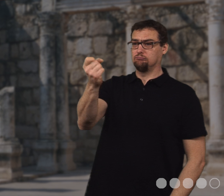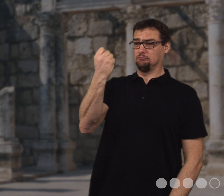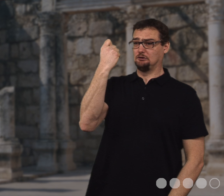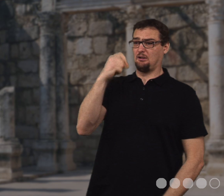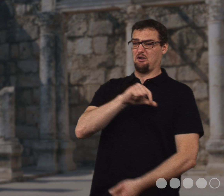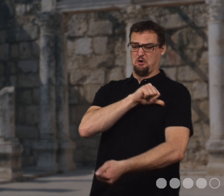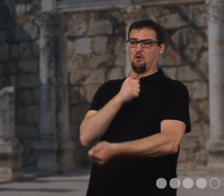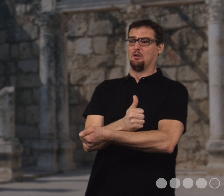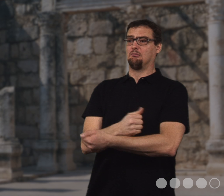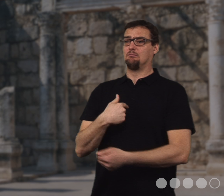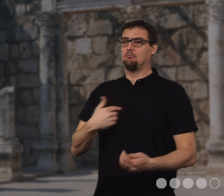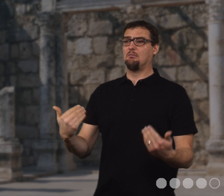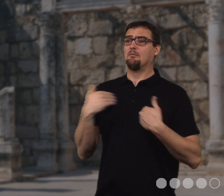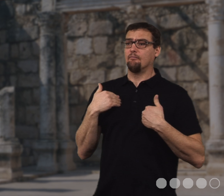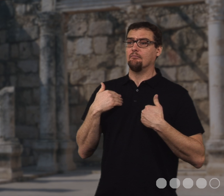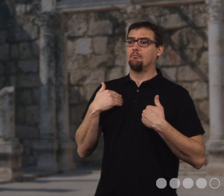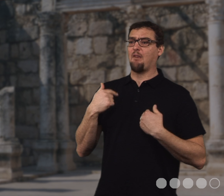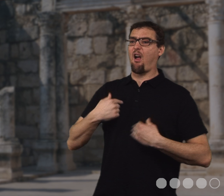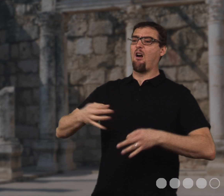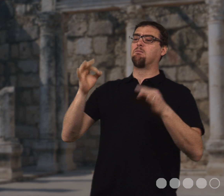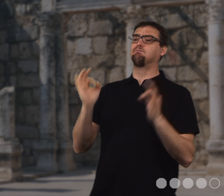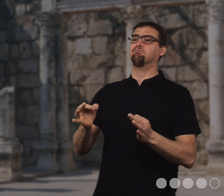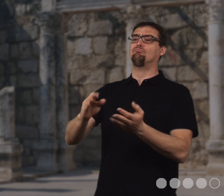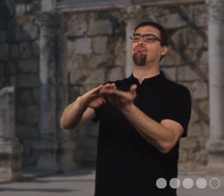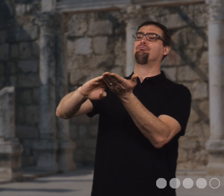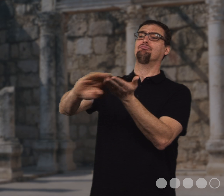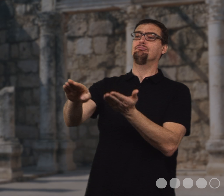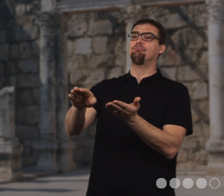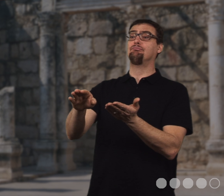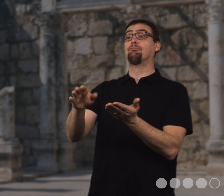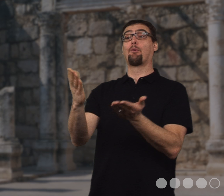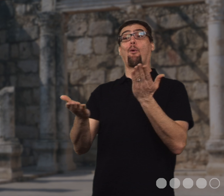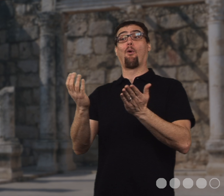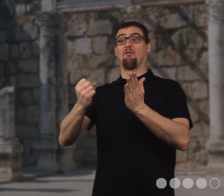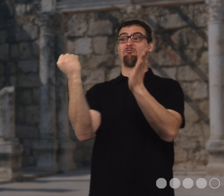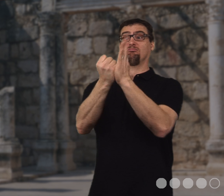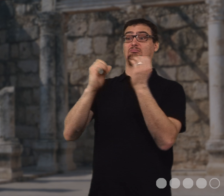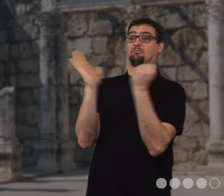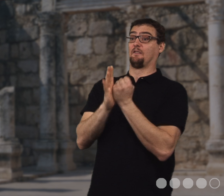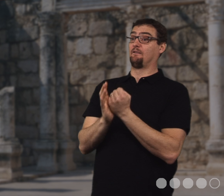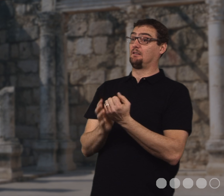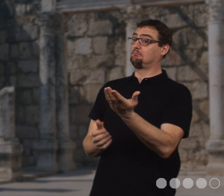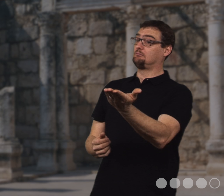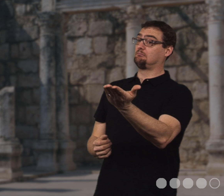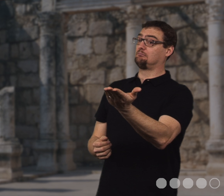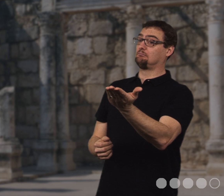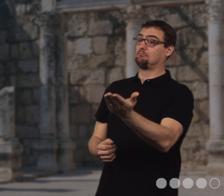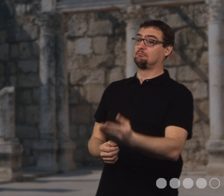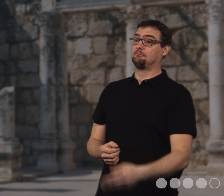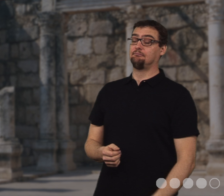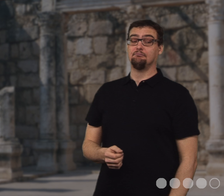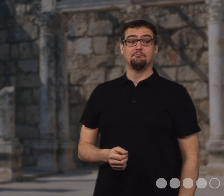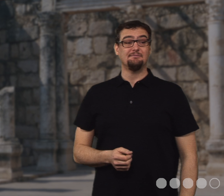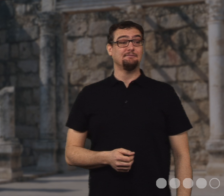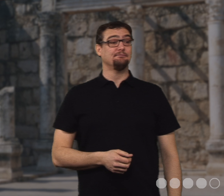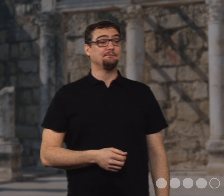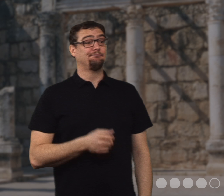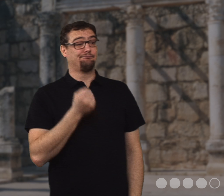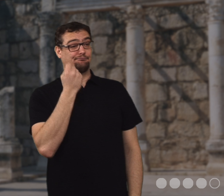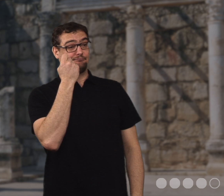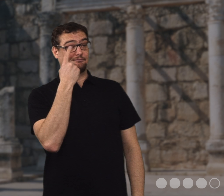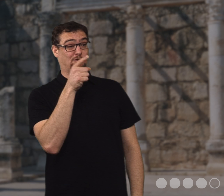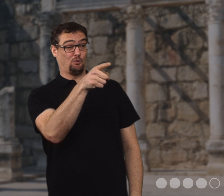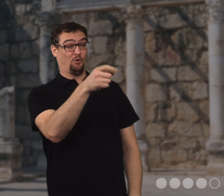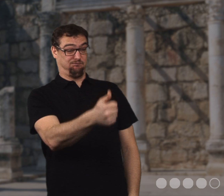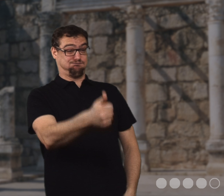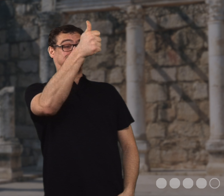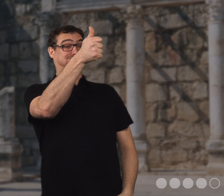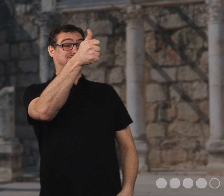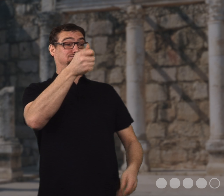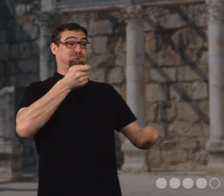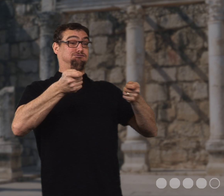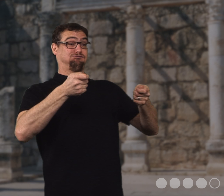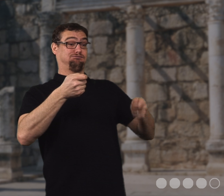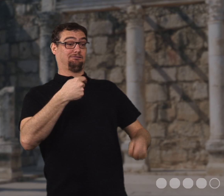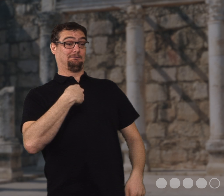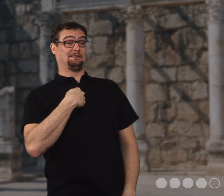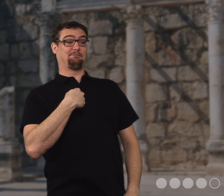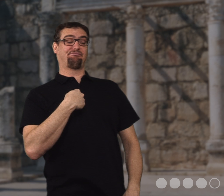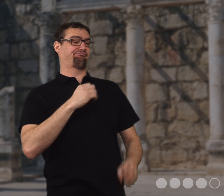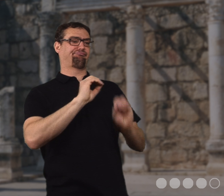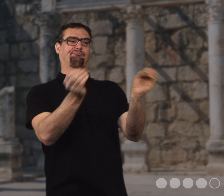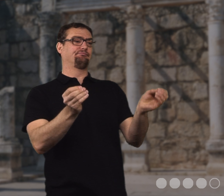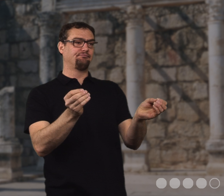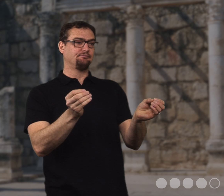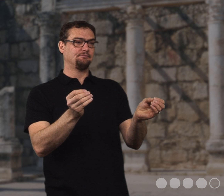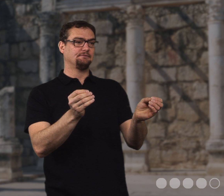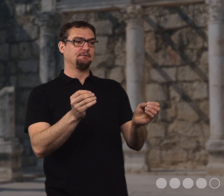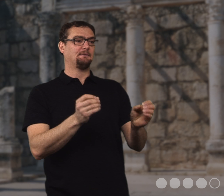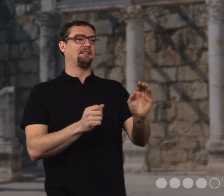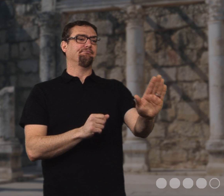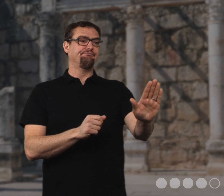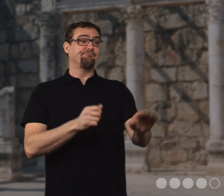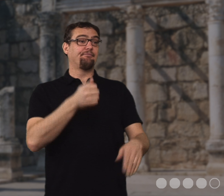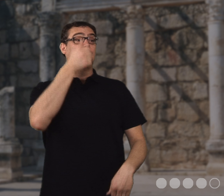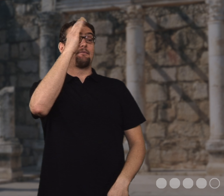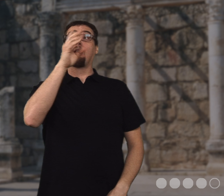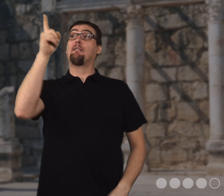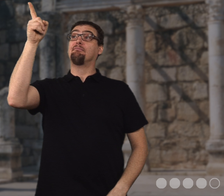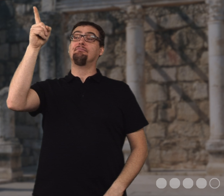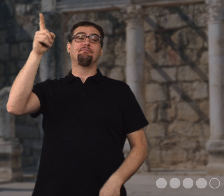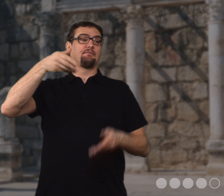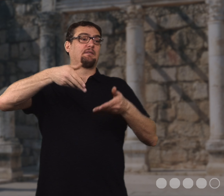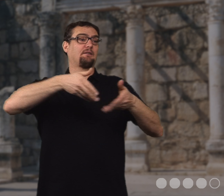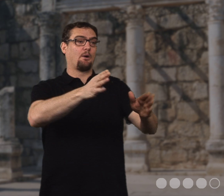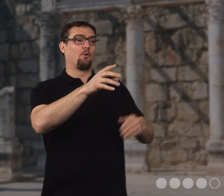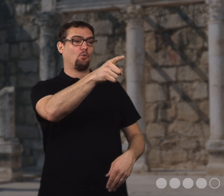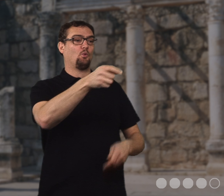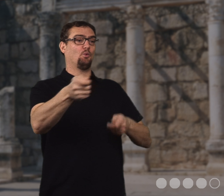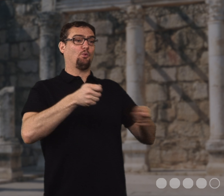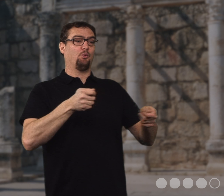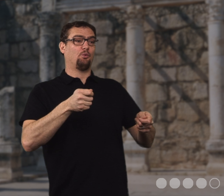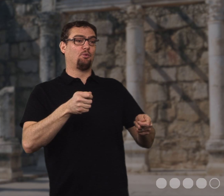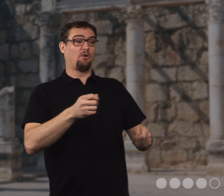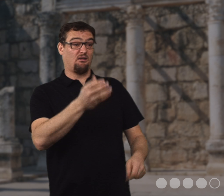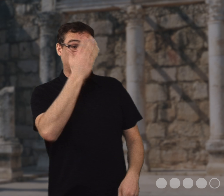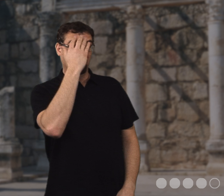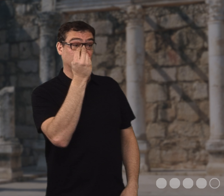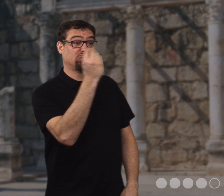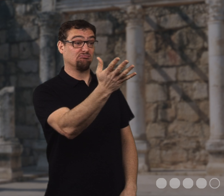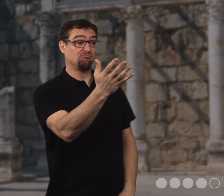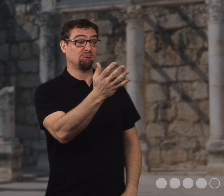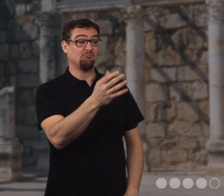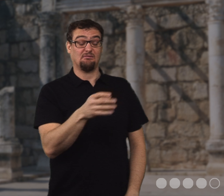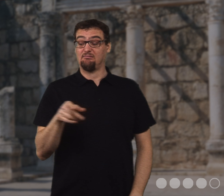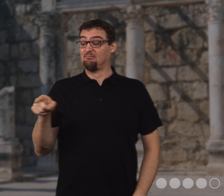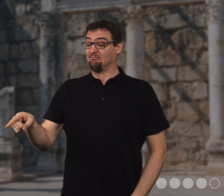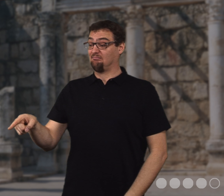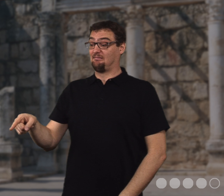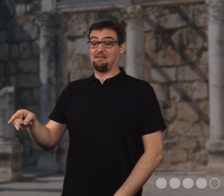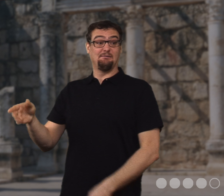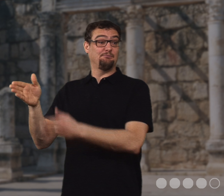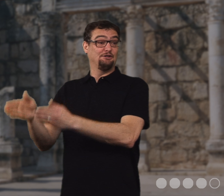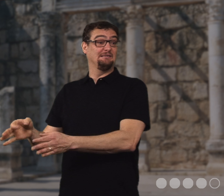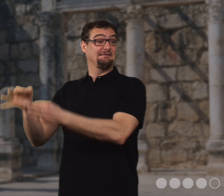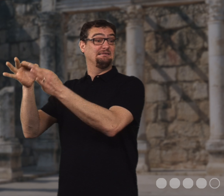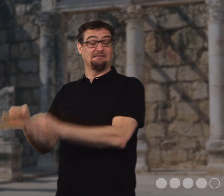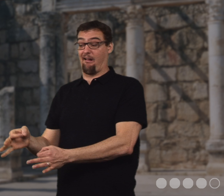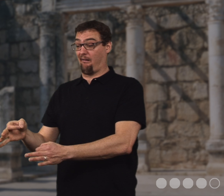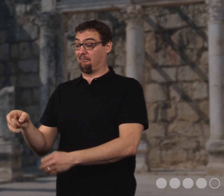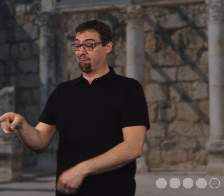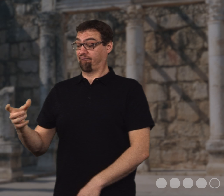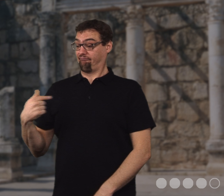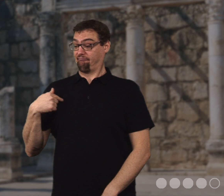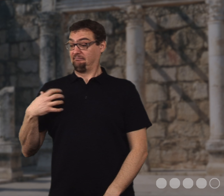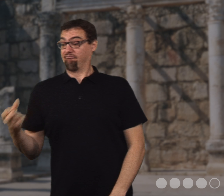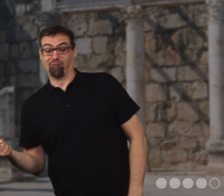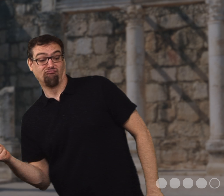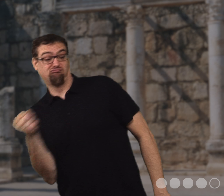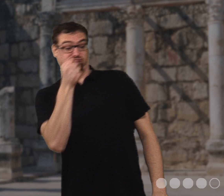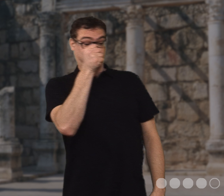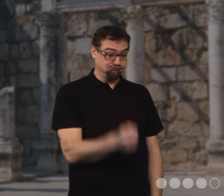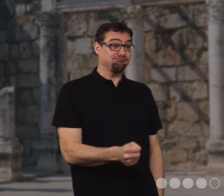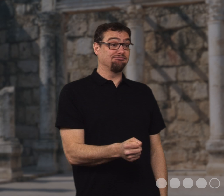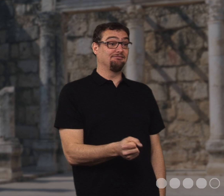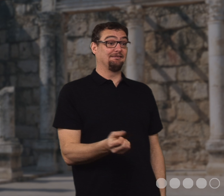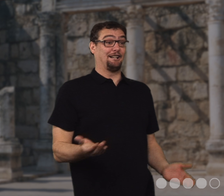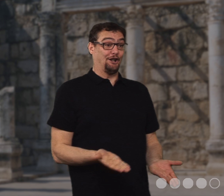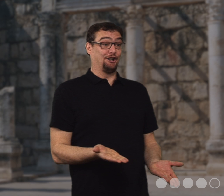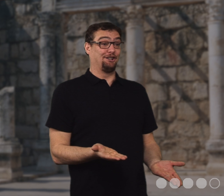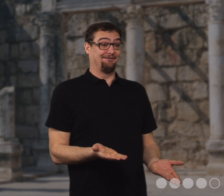Do You not know that I have authority to release You and authority to crucify You?”